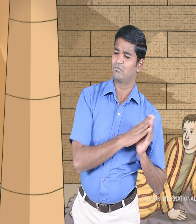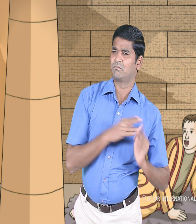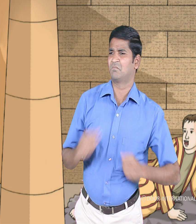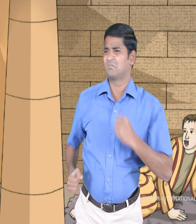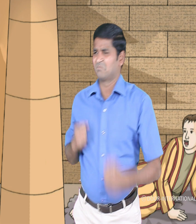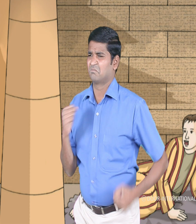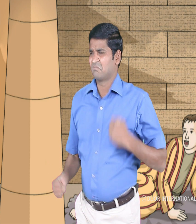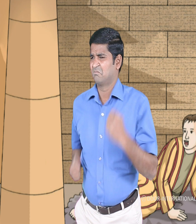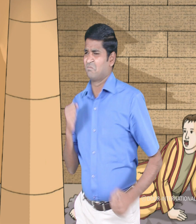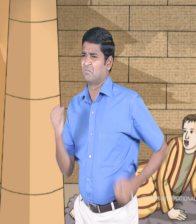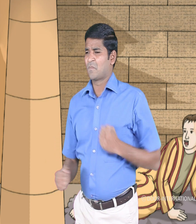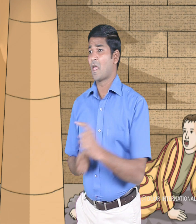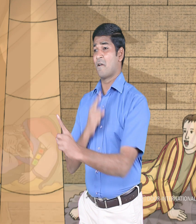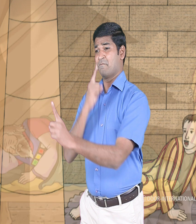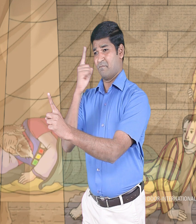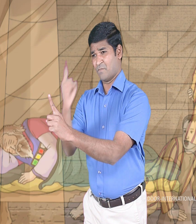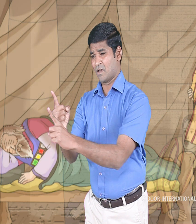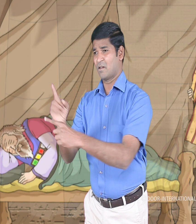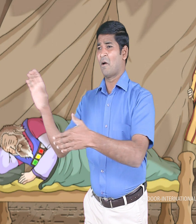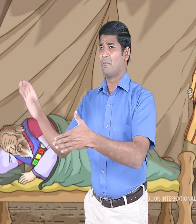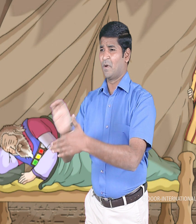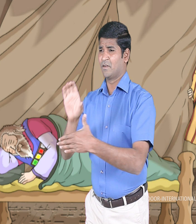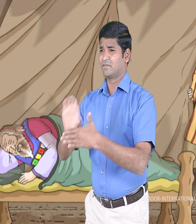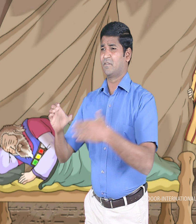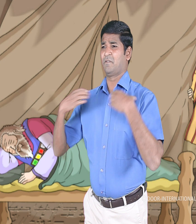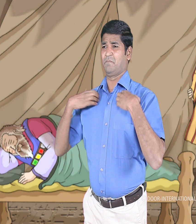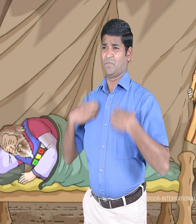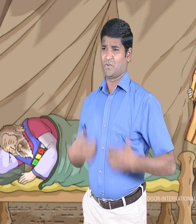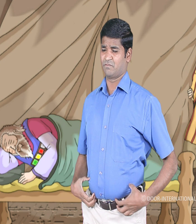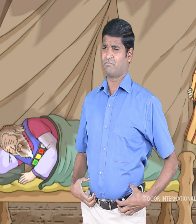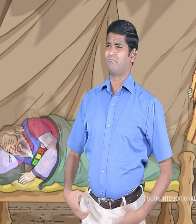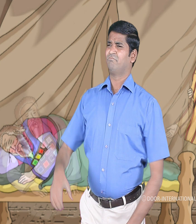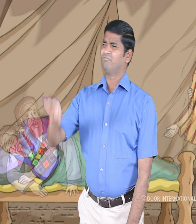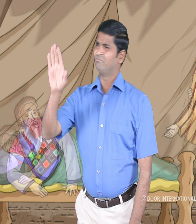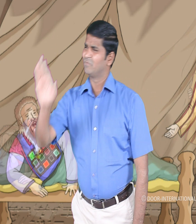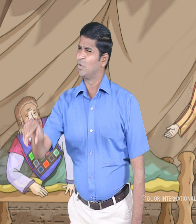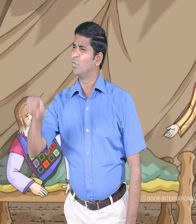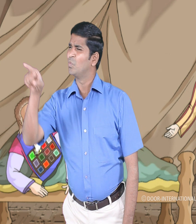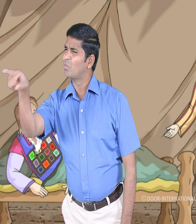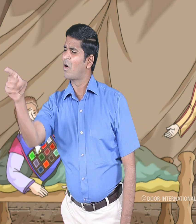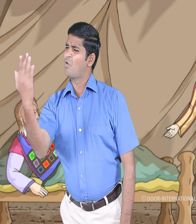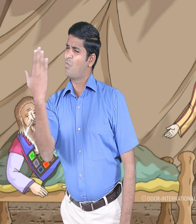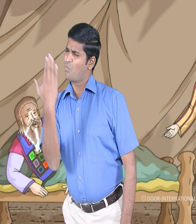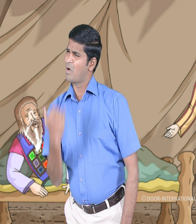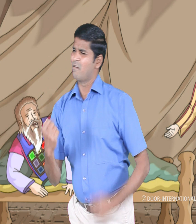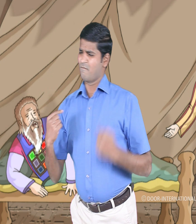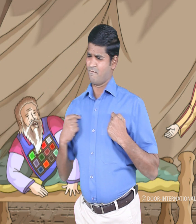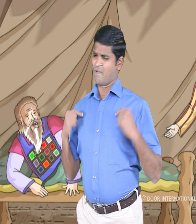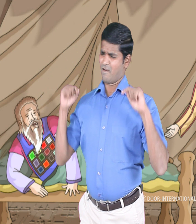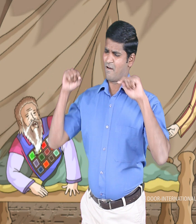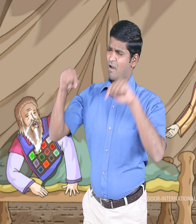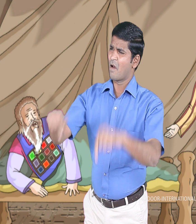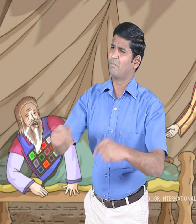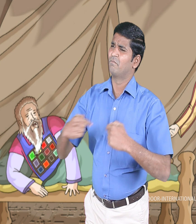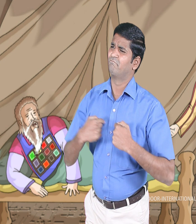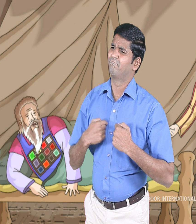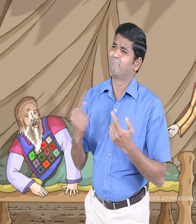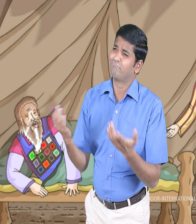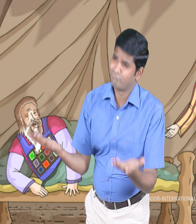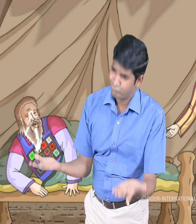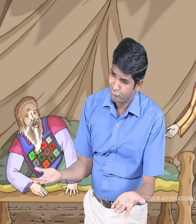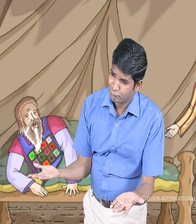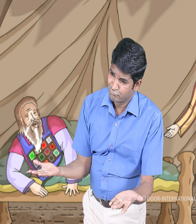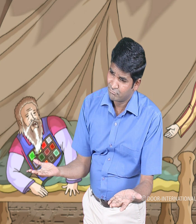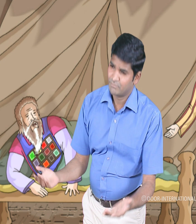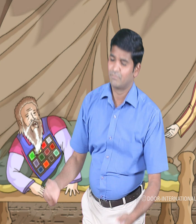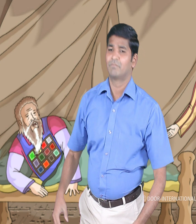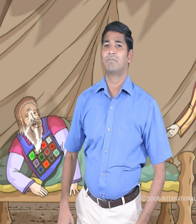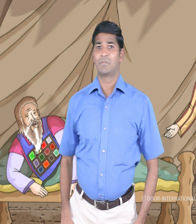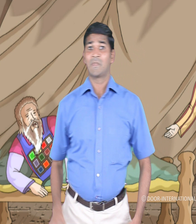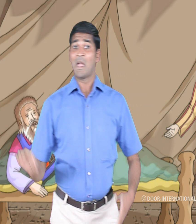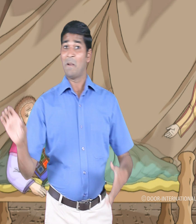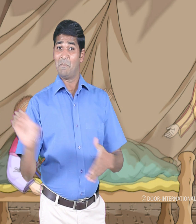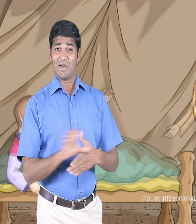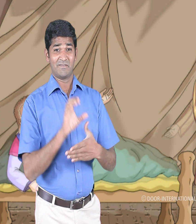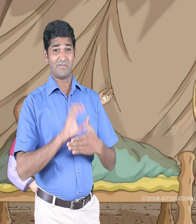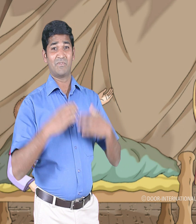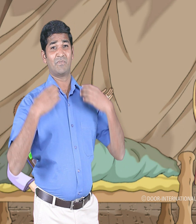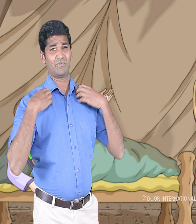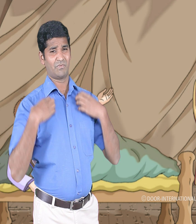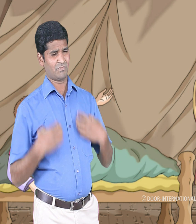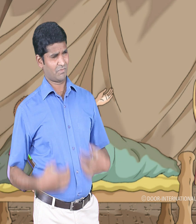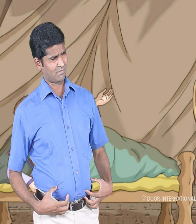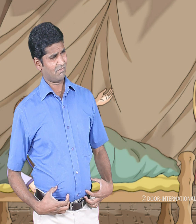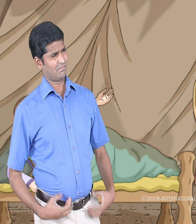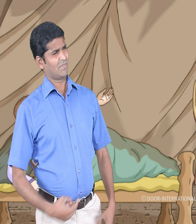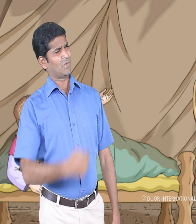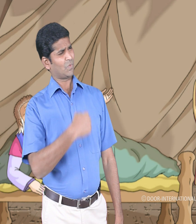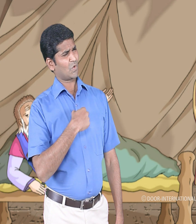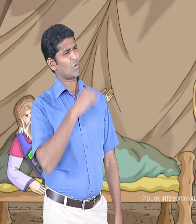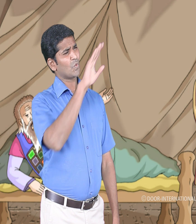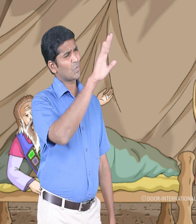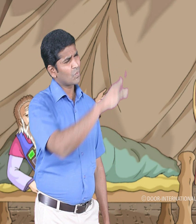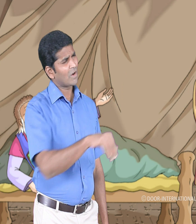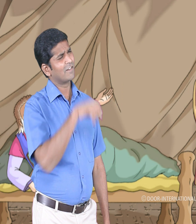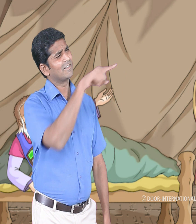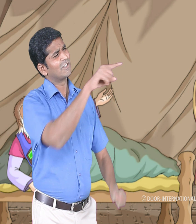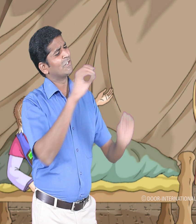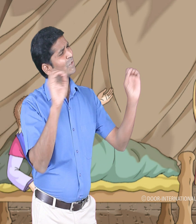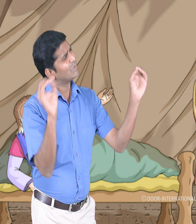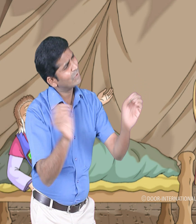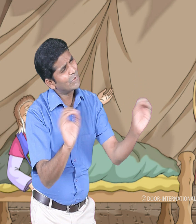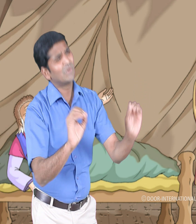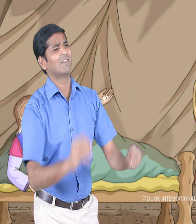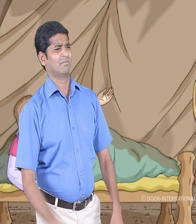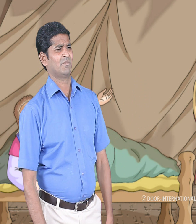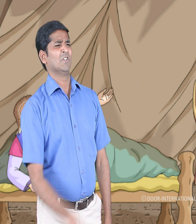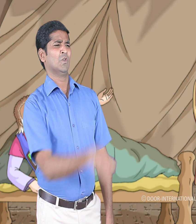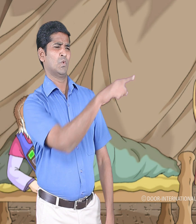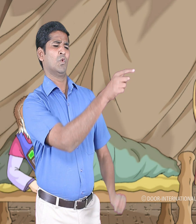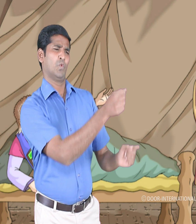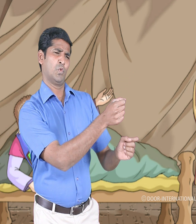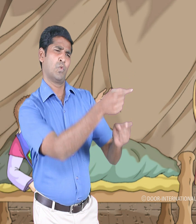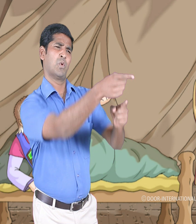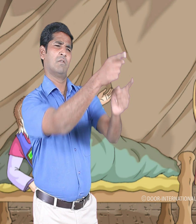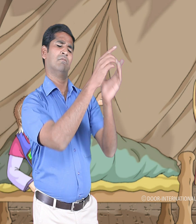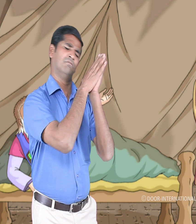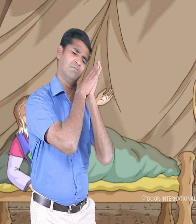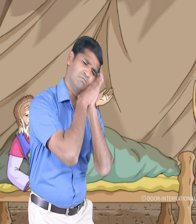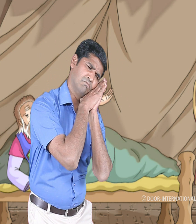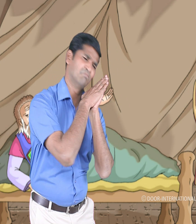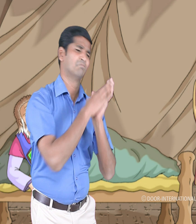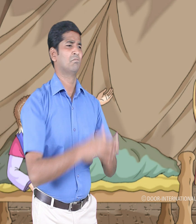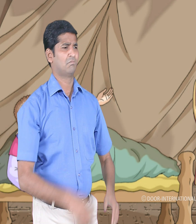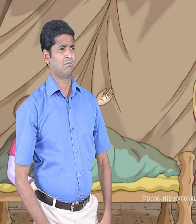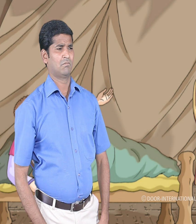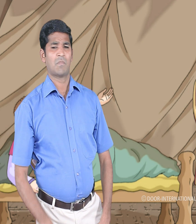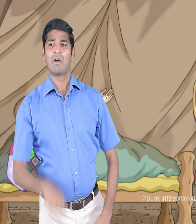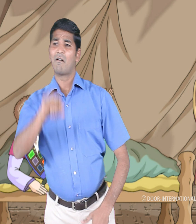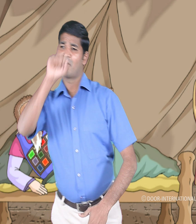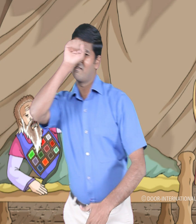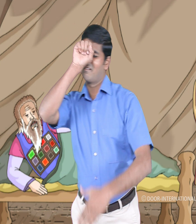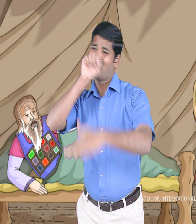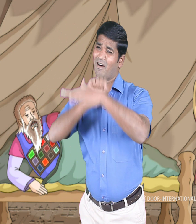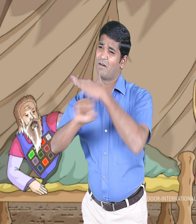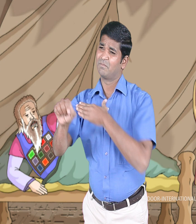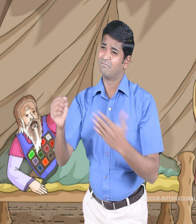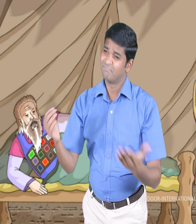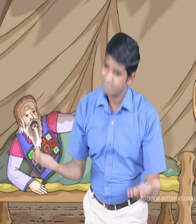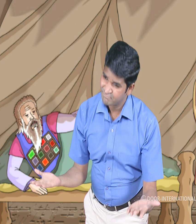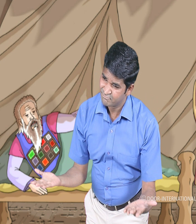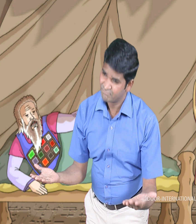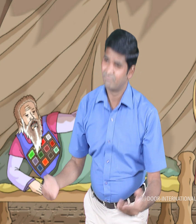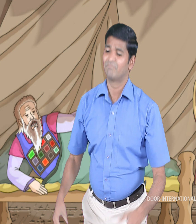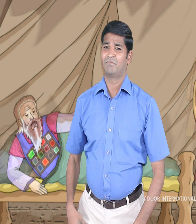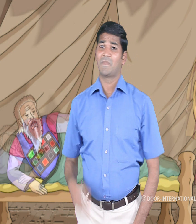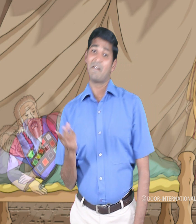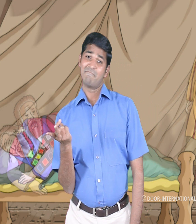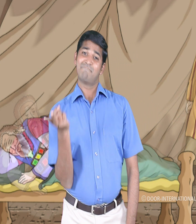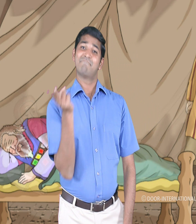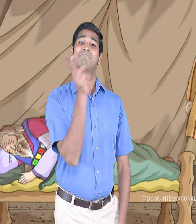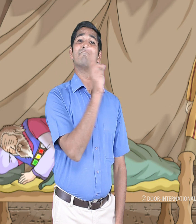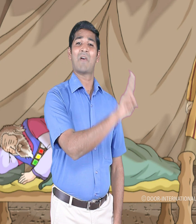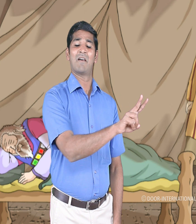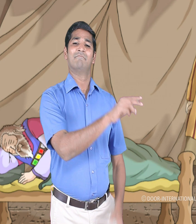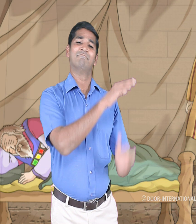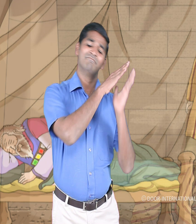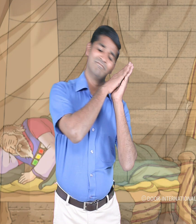He ran to Eli and said, “Here I am, for you have called me.” “I did not call,” Eli replied. “Go back and lie down.”